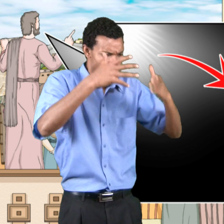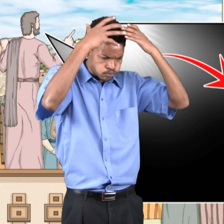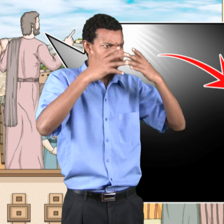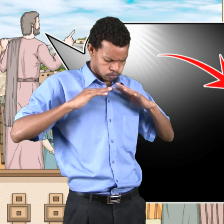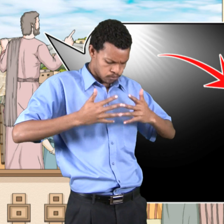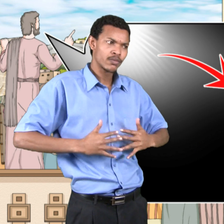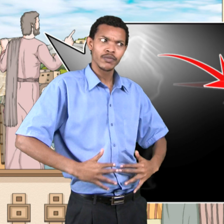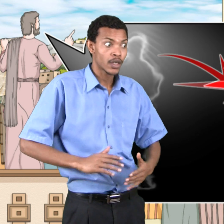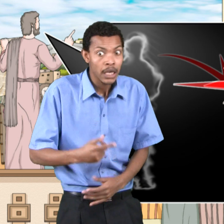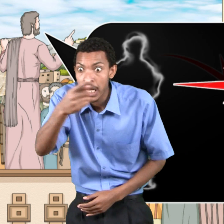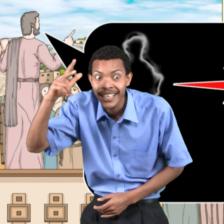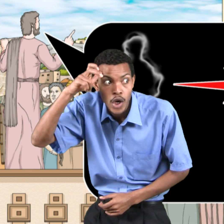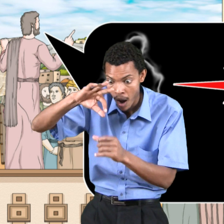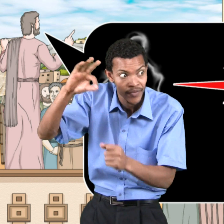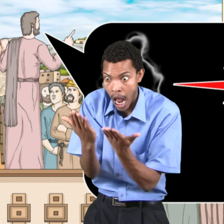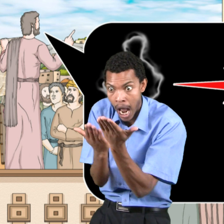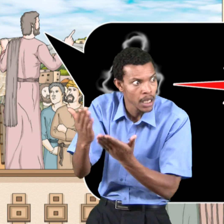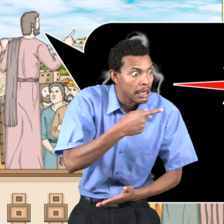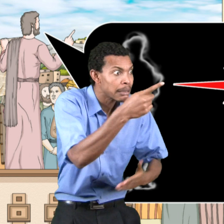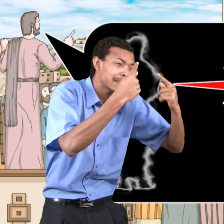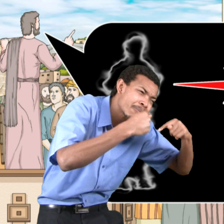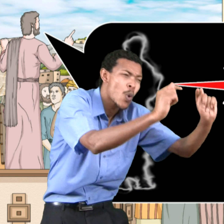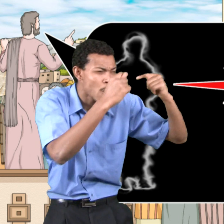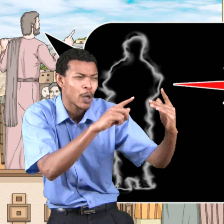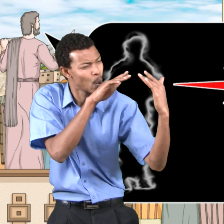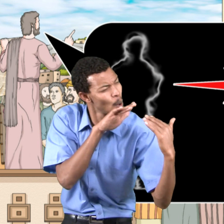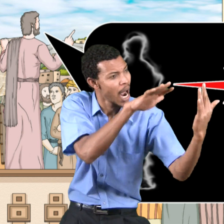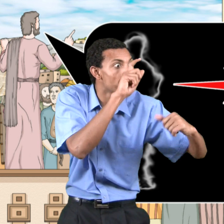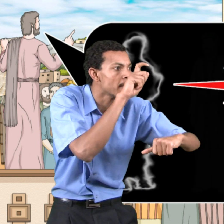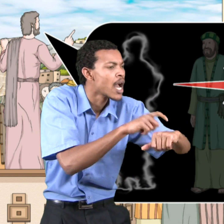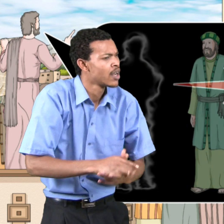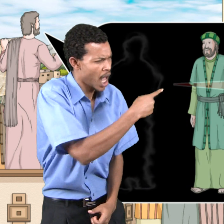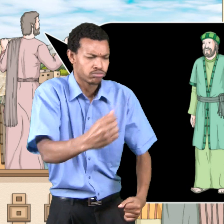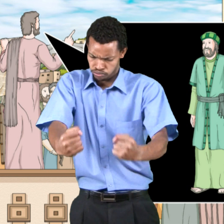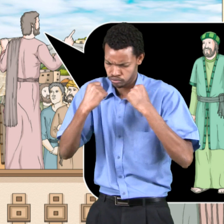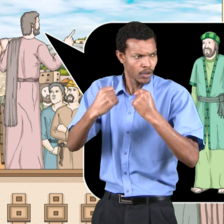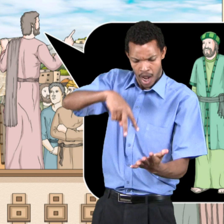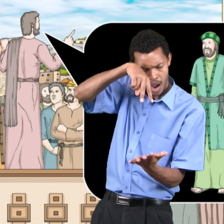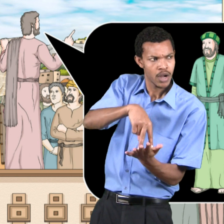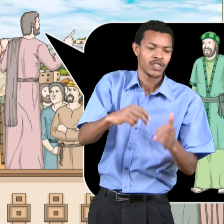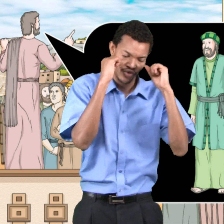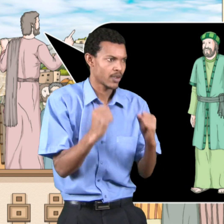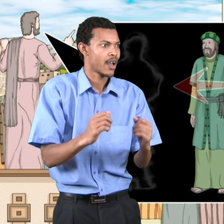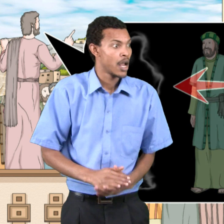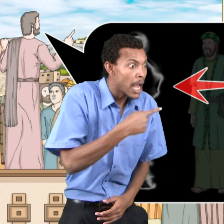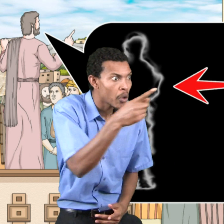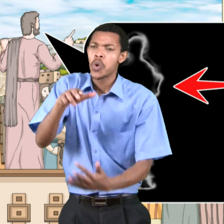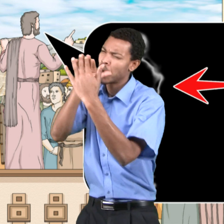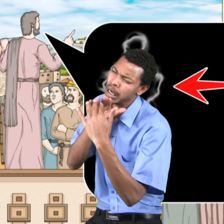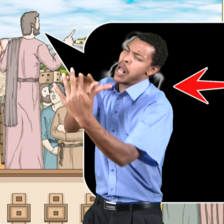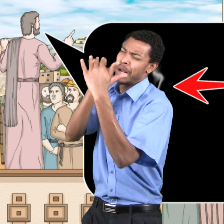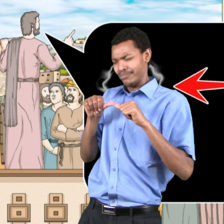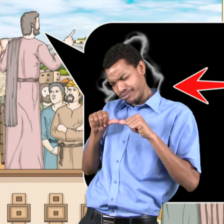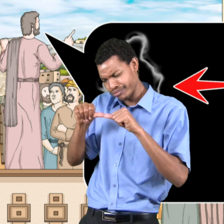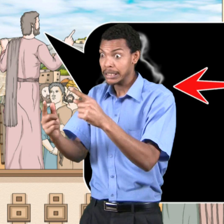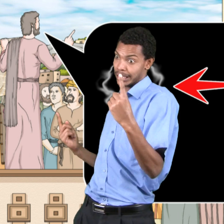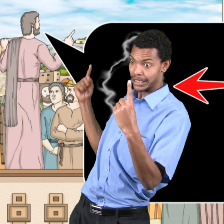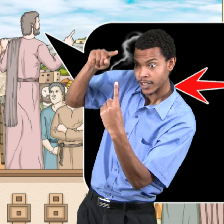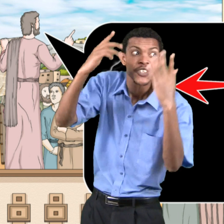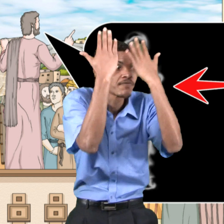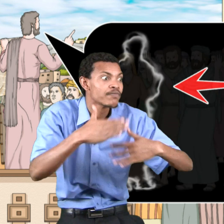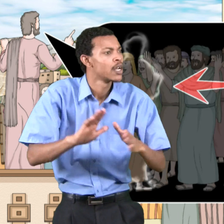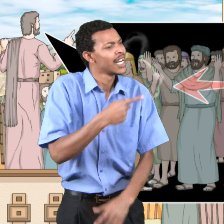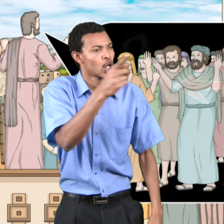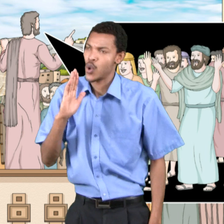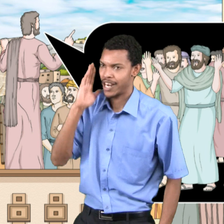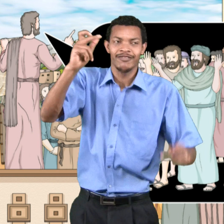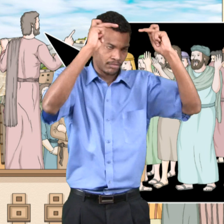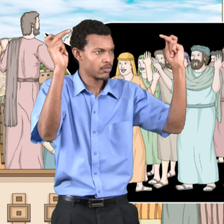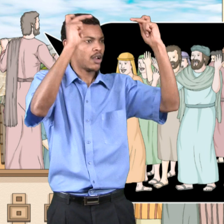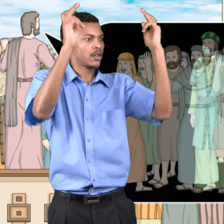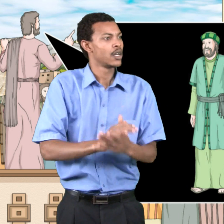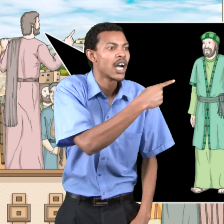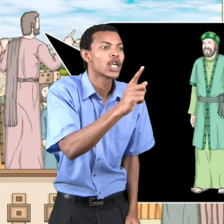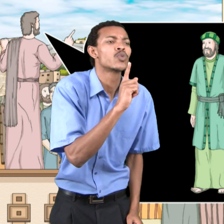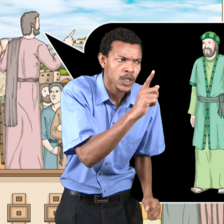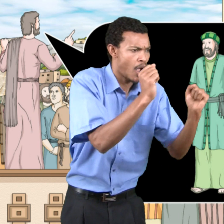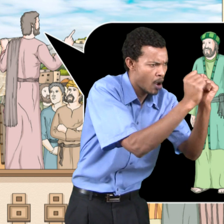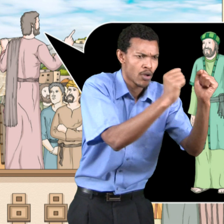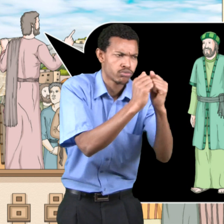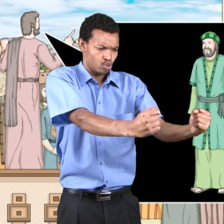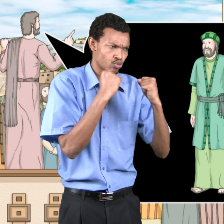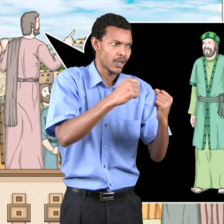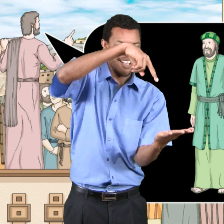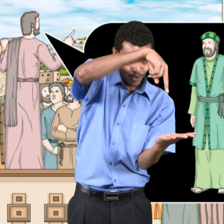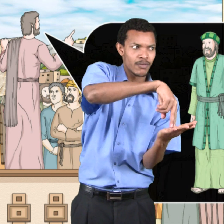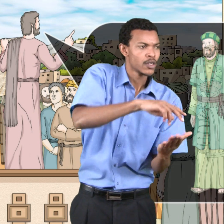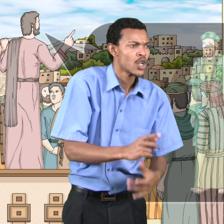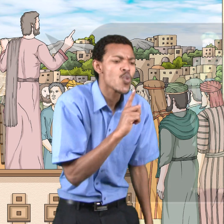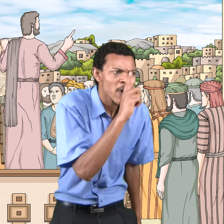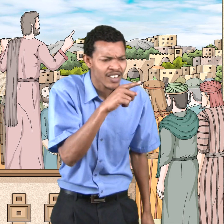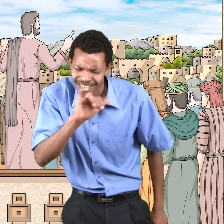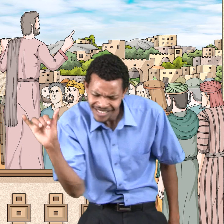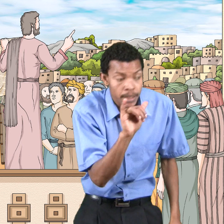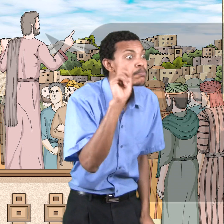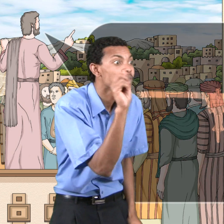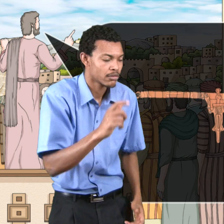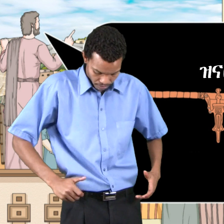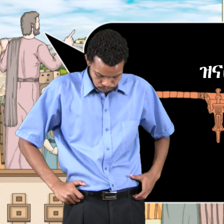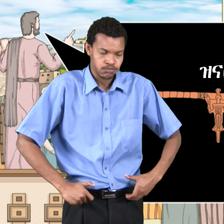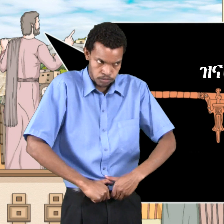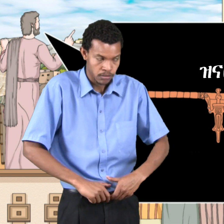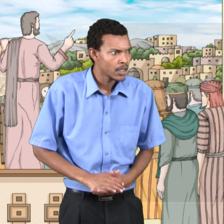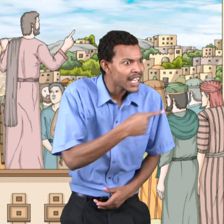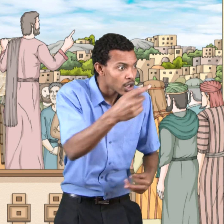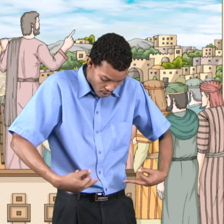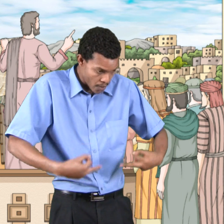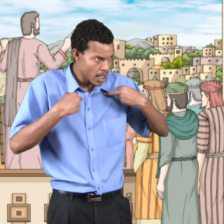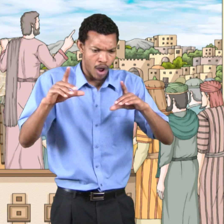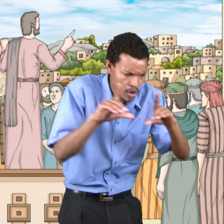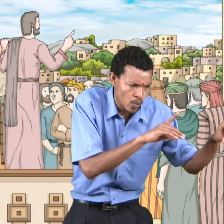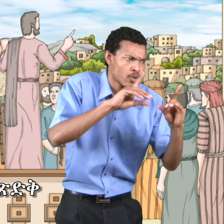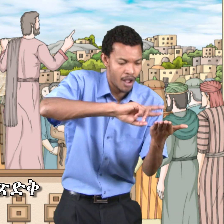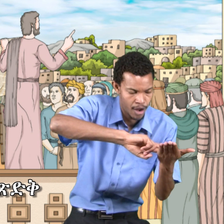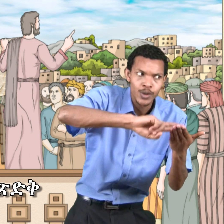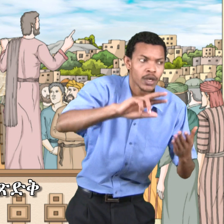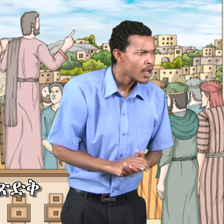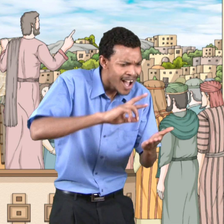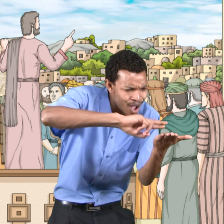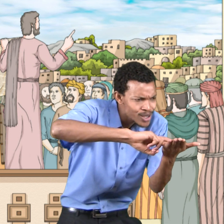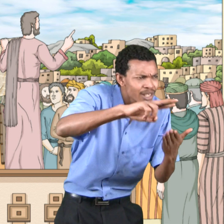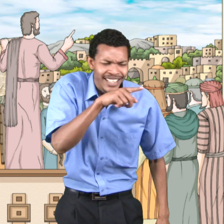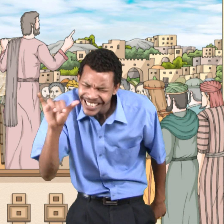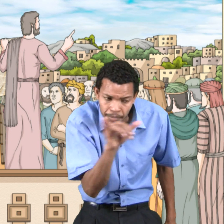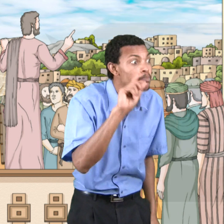Therefore take up the full armor of God, so that when the day of evil comes, you will be able to stand your ground, and having done everything, to stand.